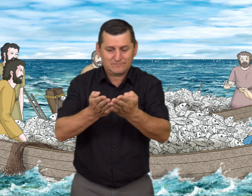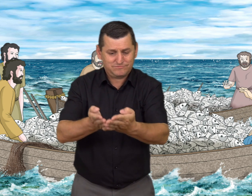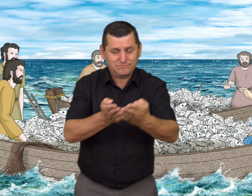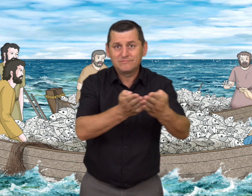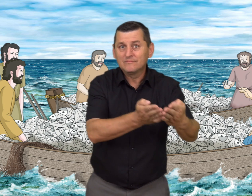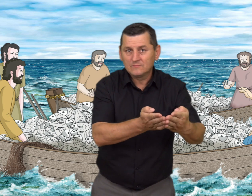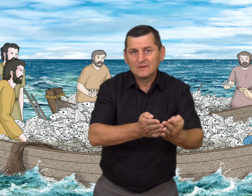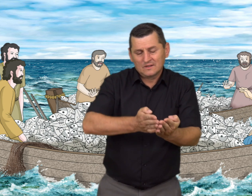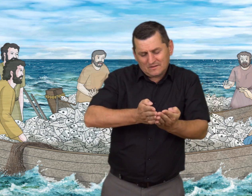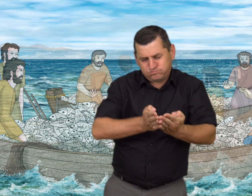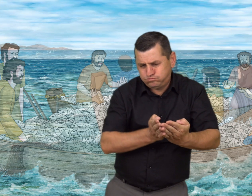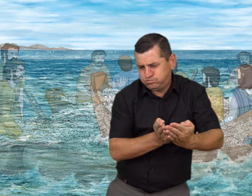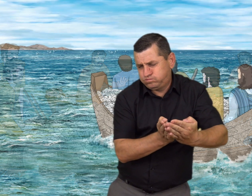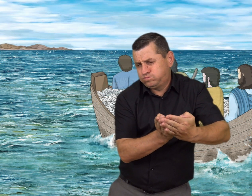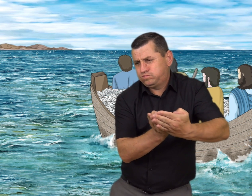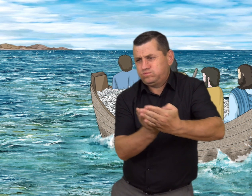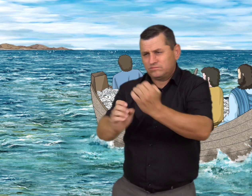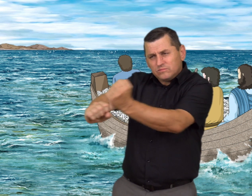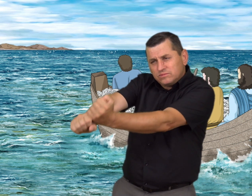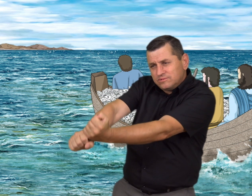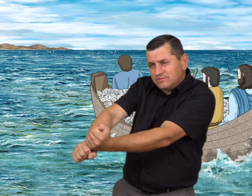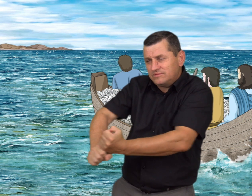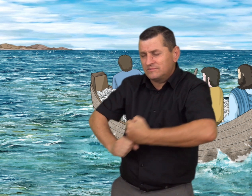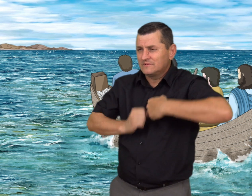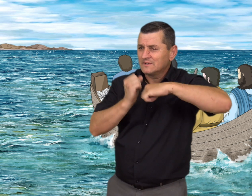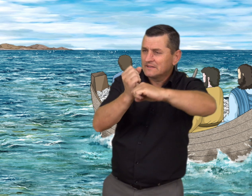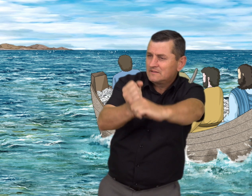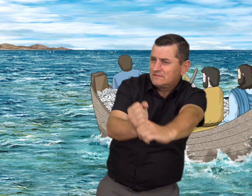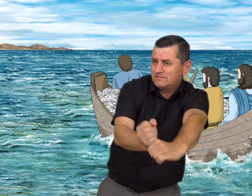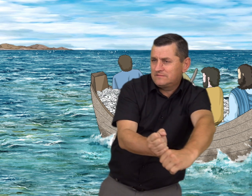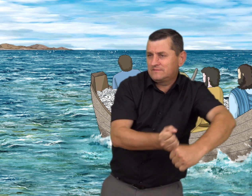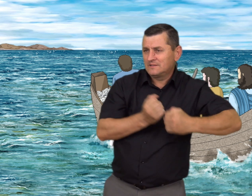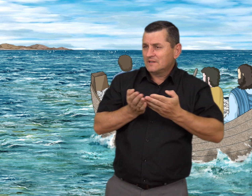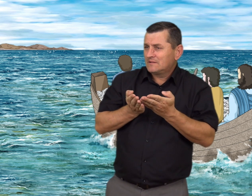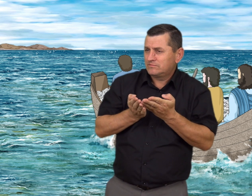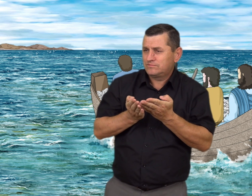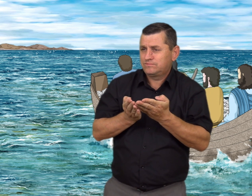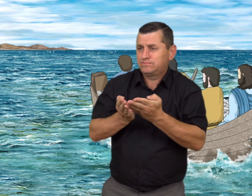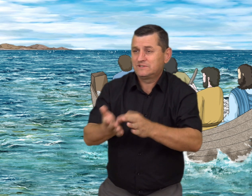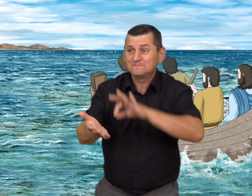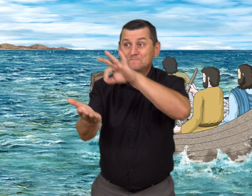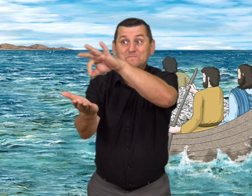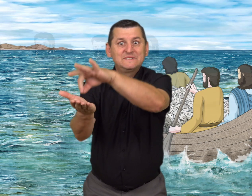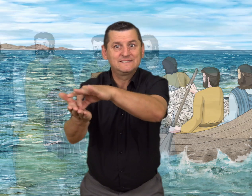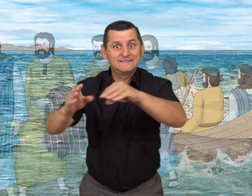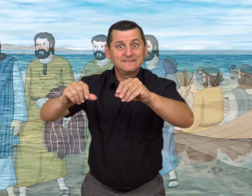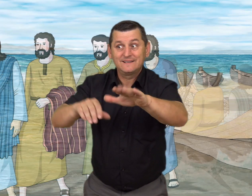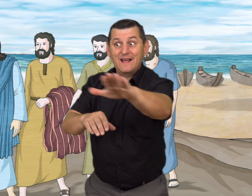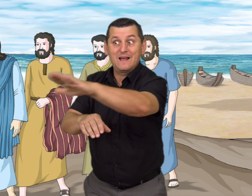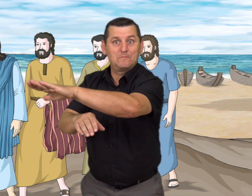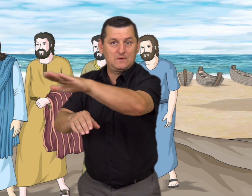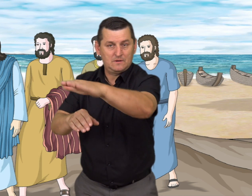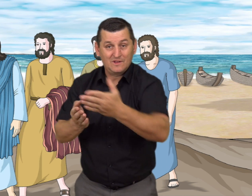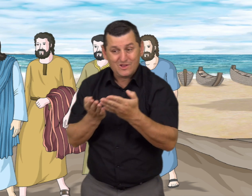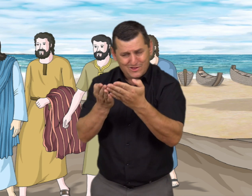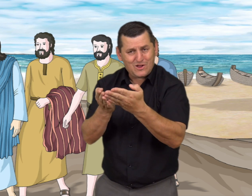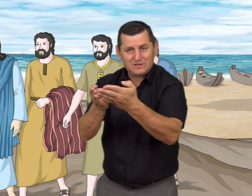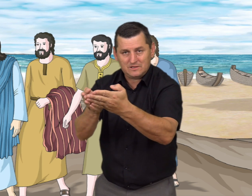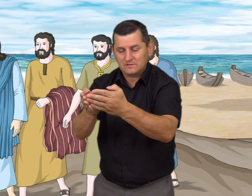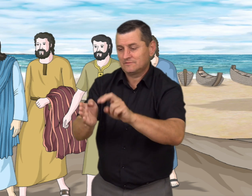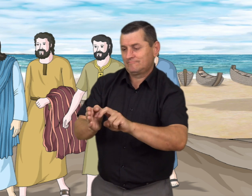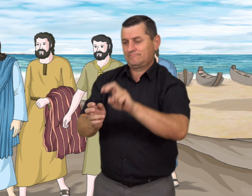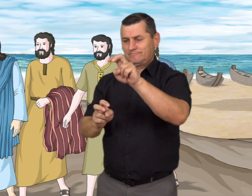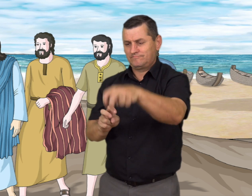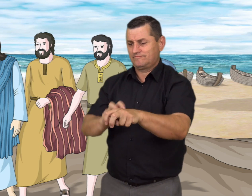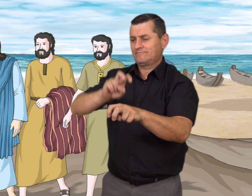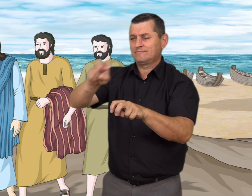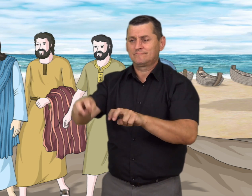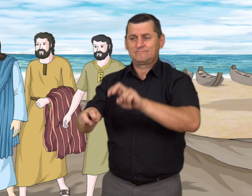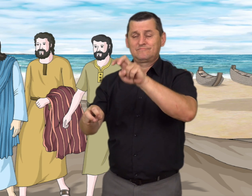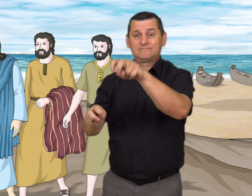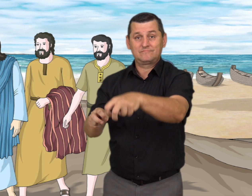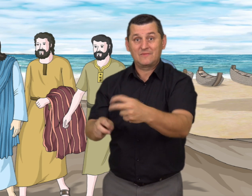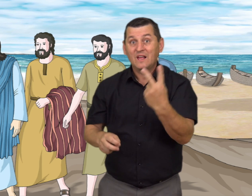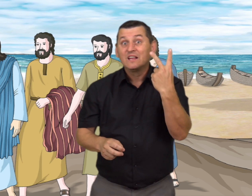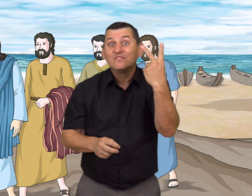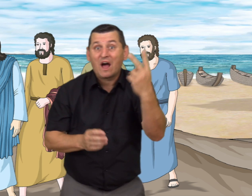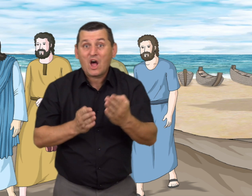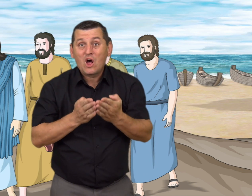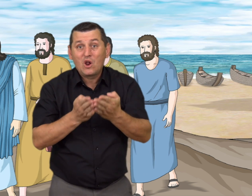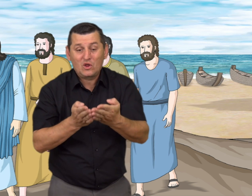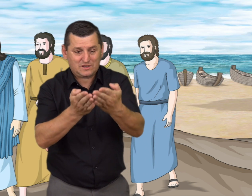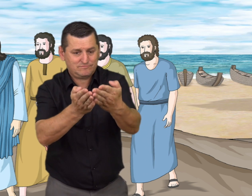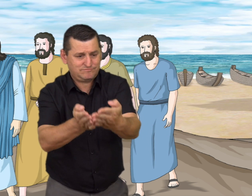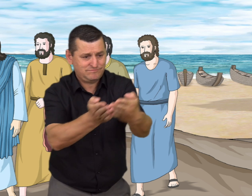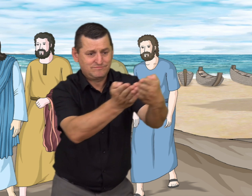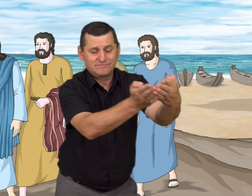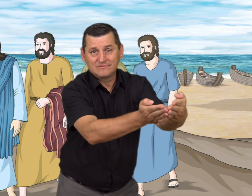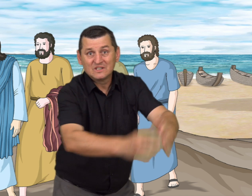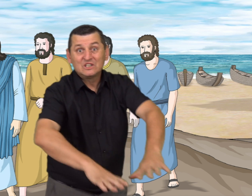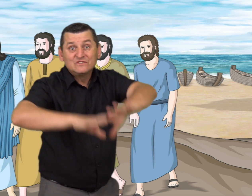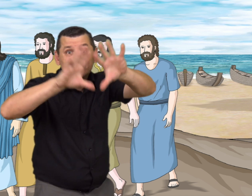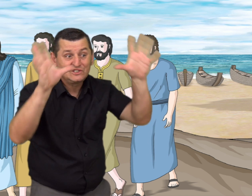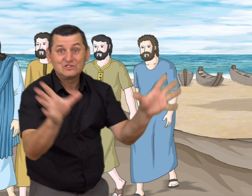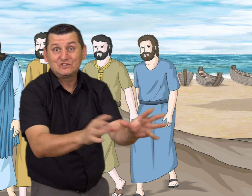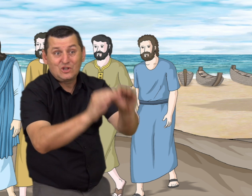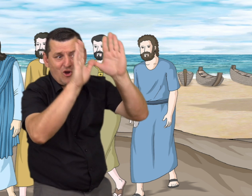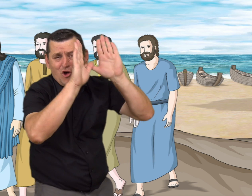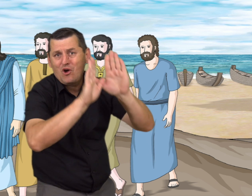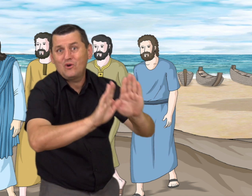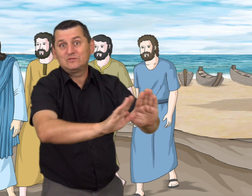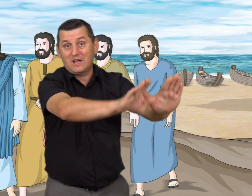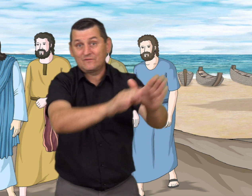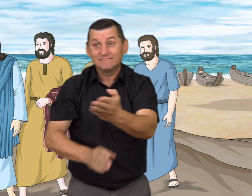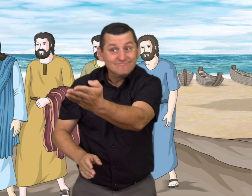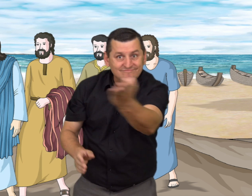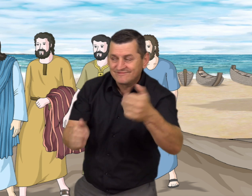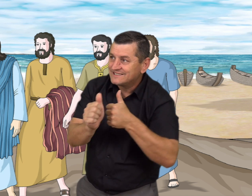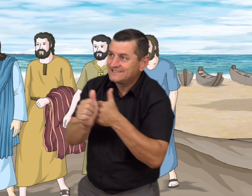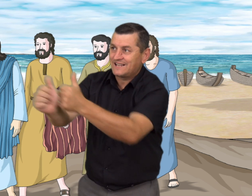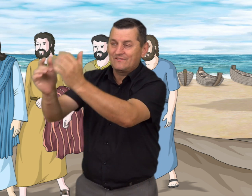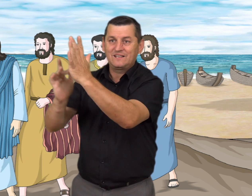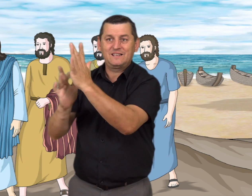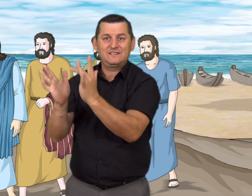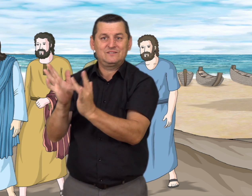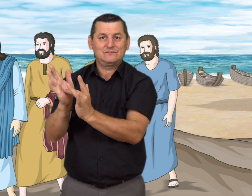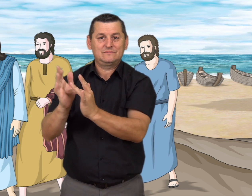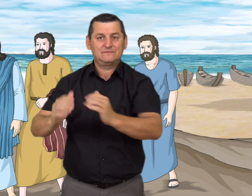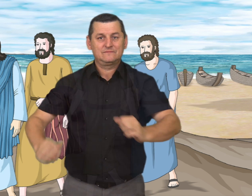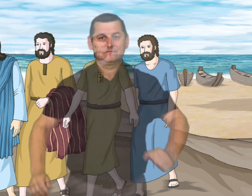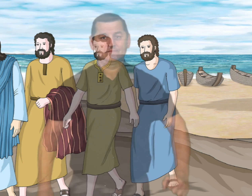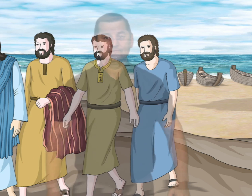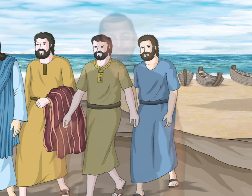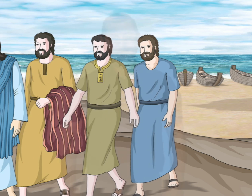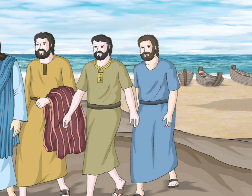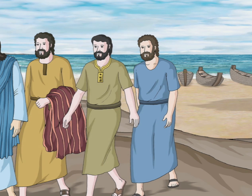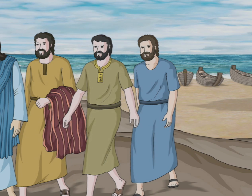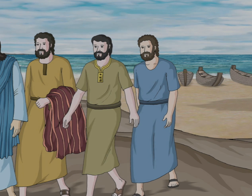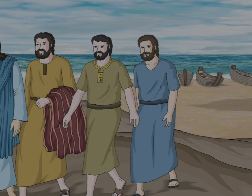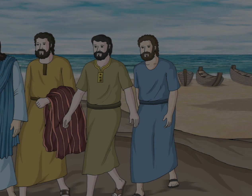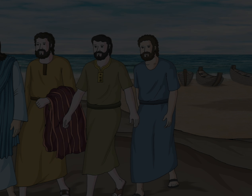And when they had brought their boats ashore, they left everything and followed Him.